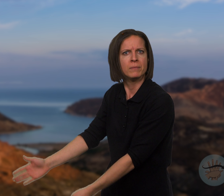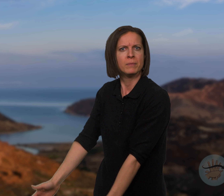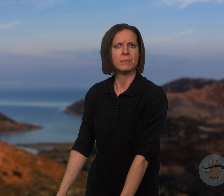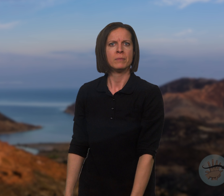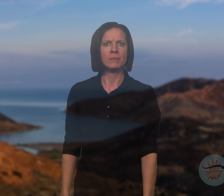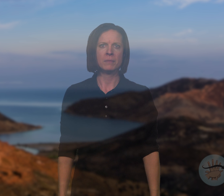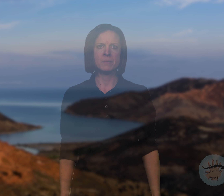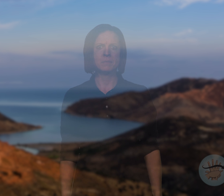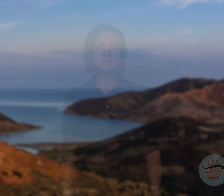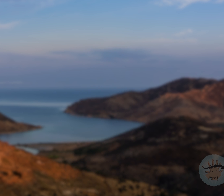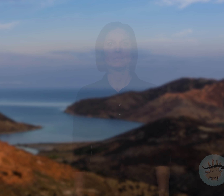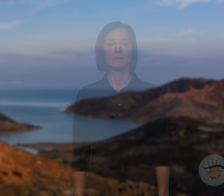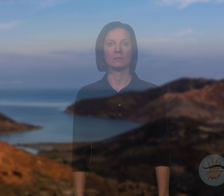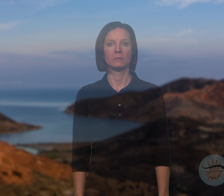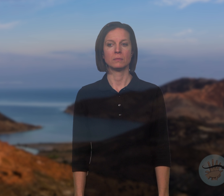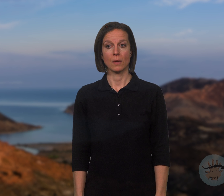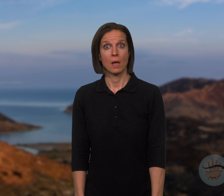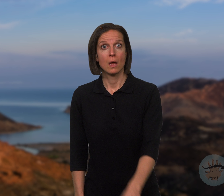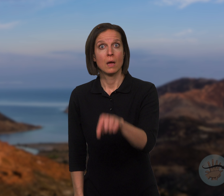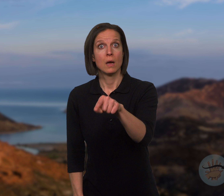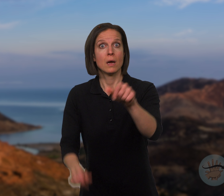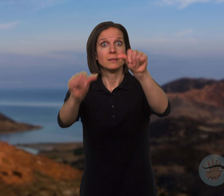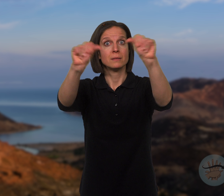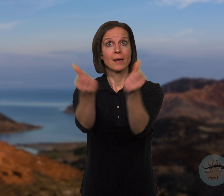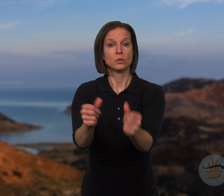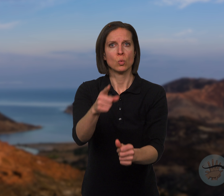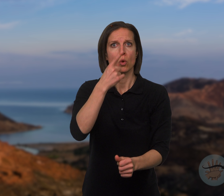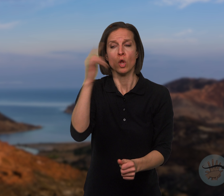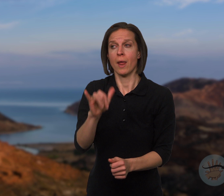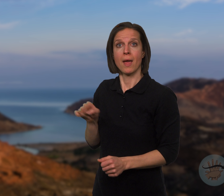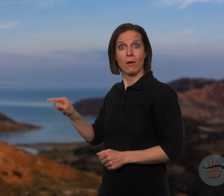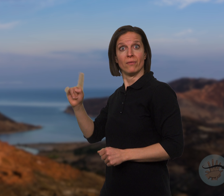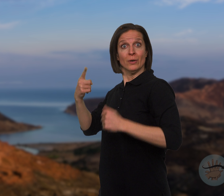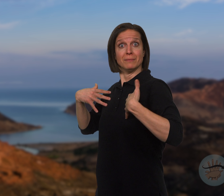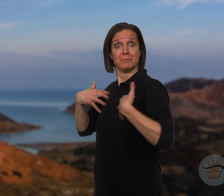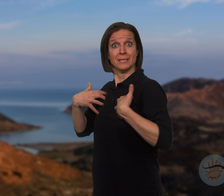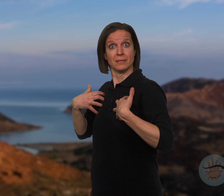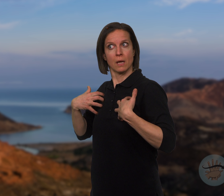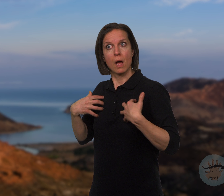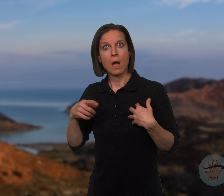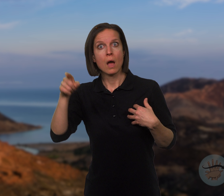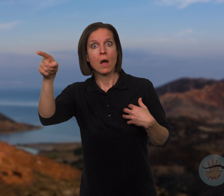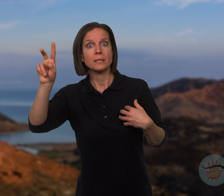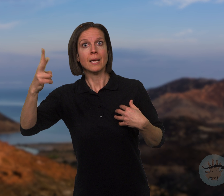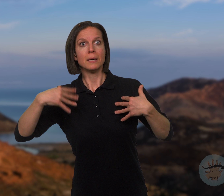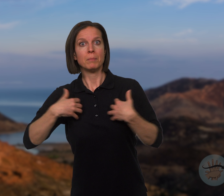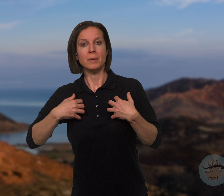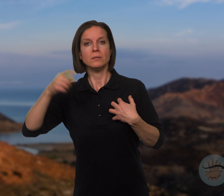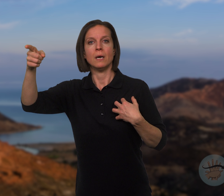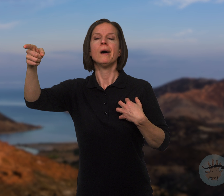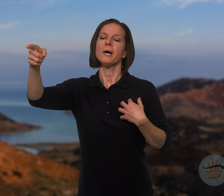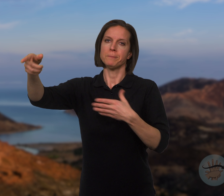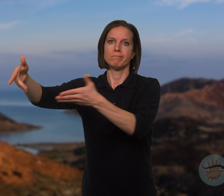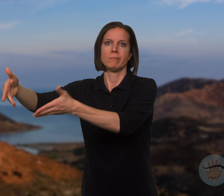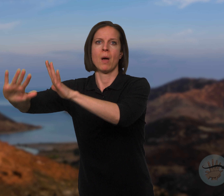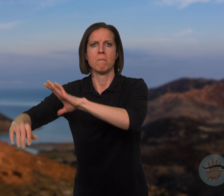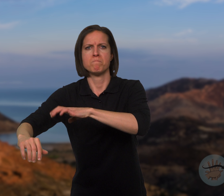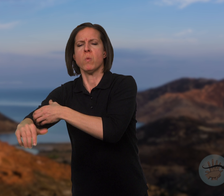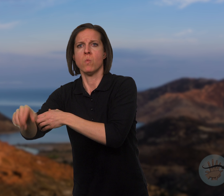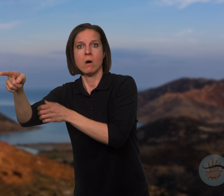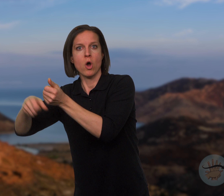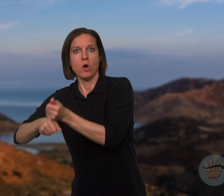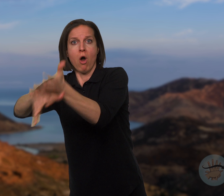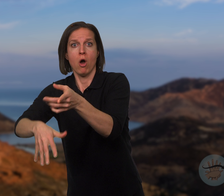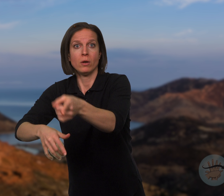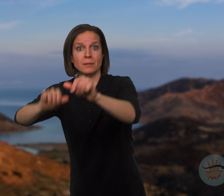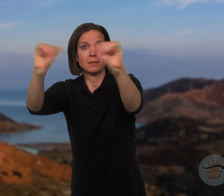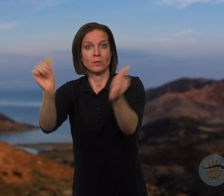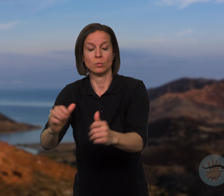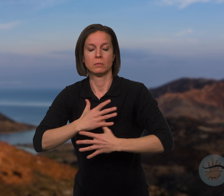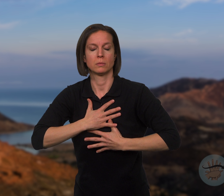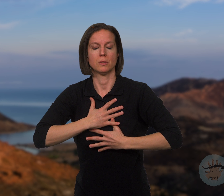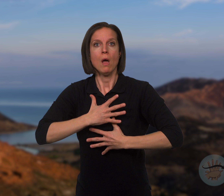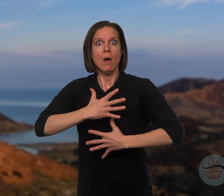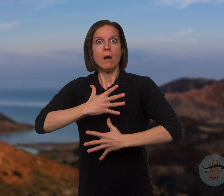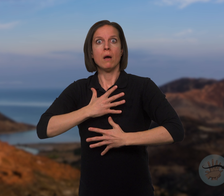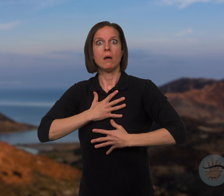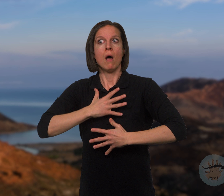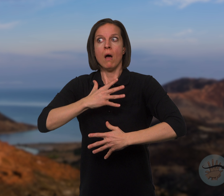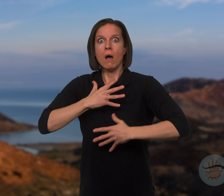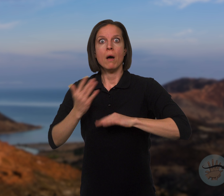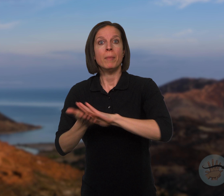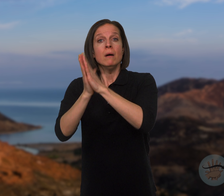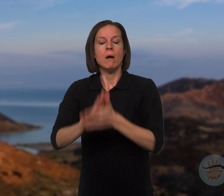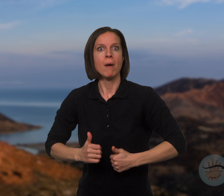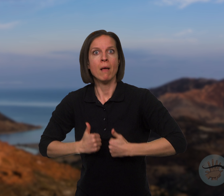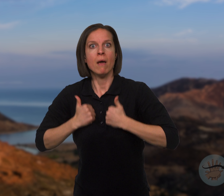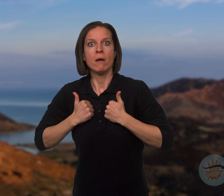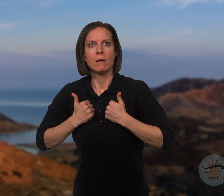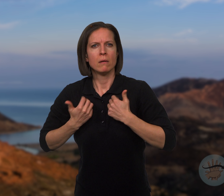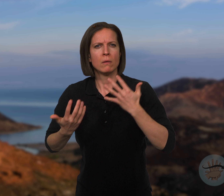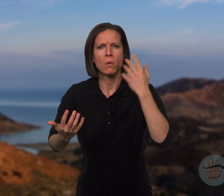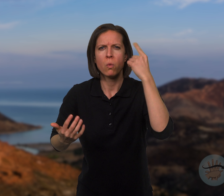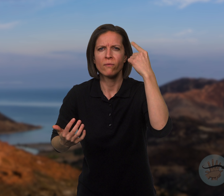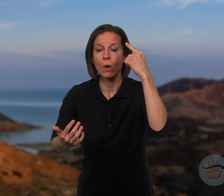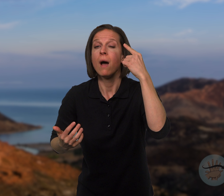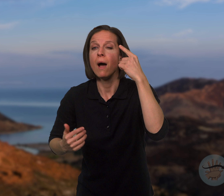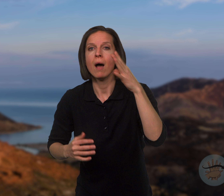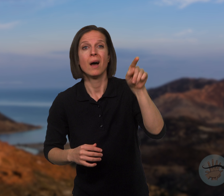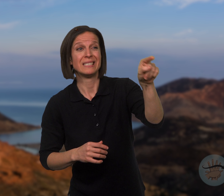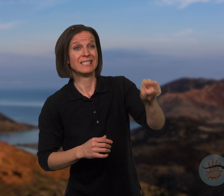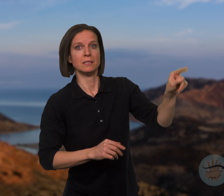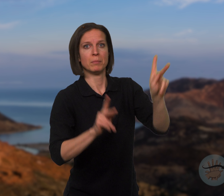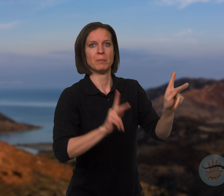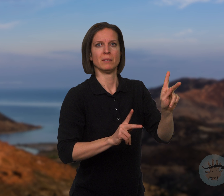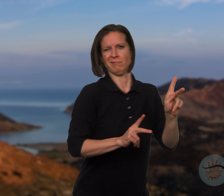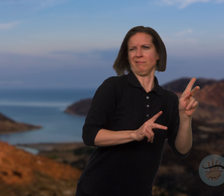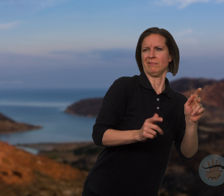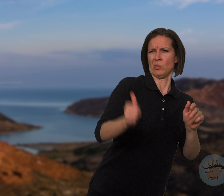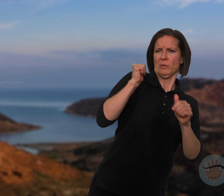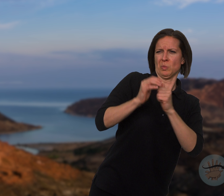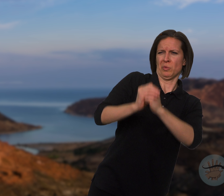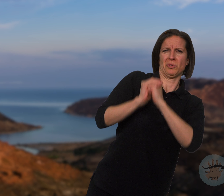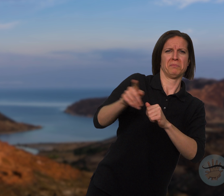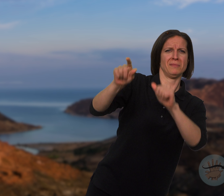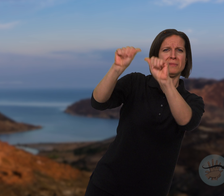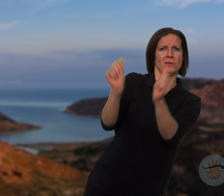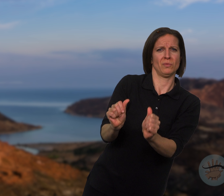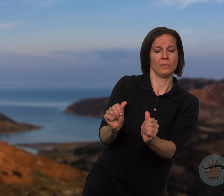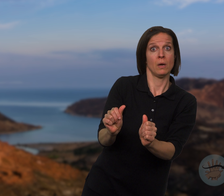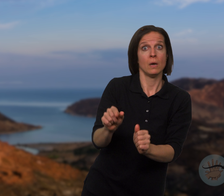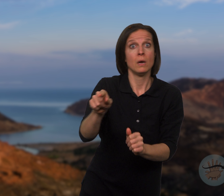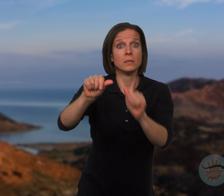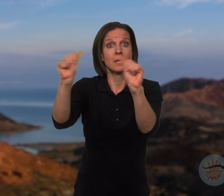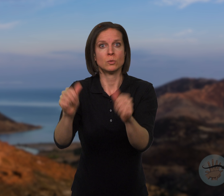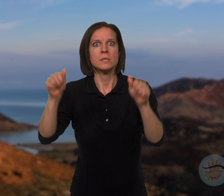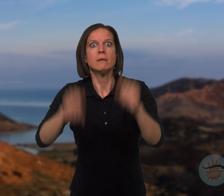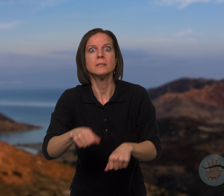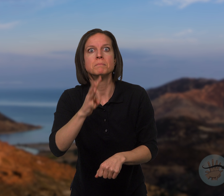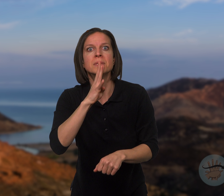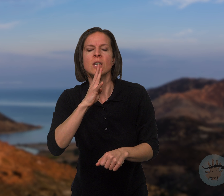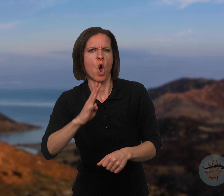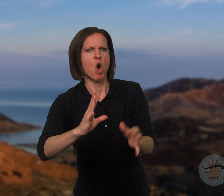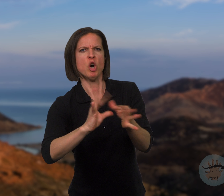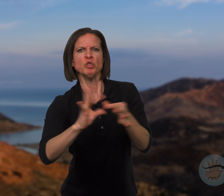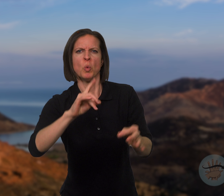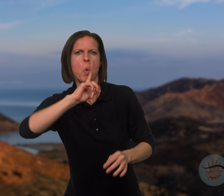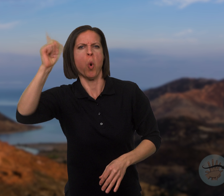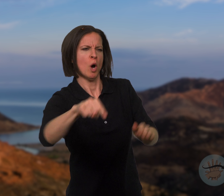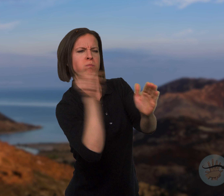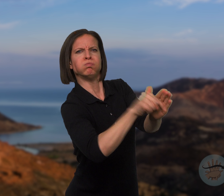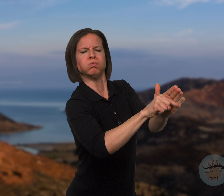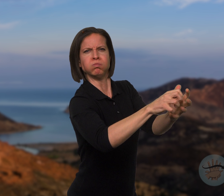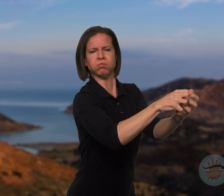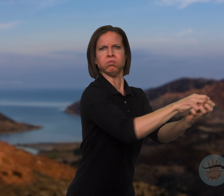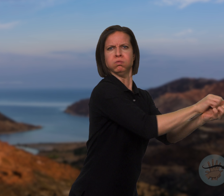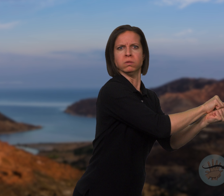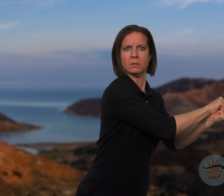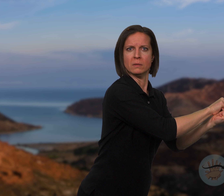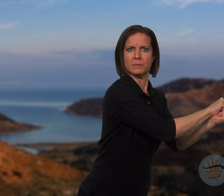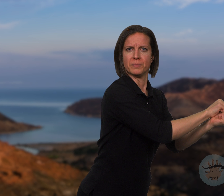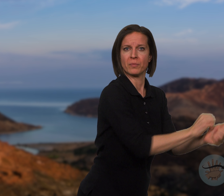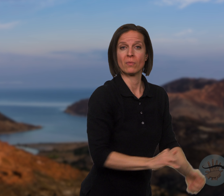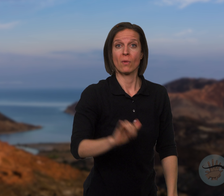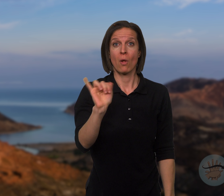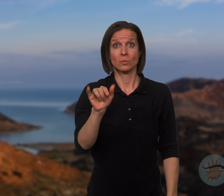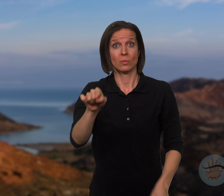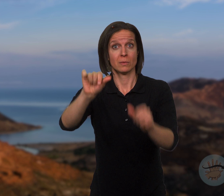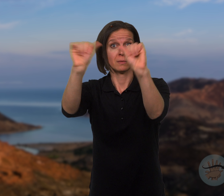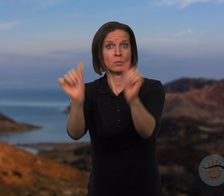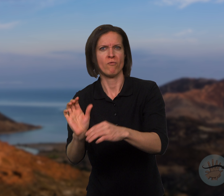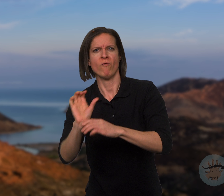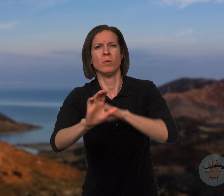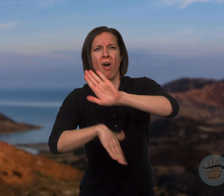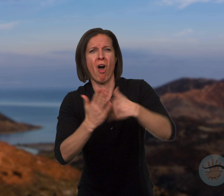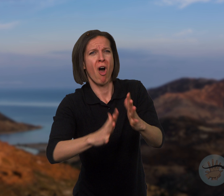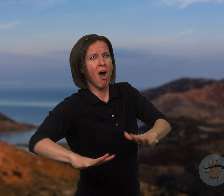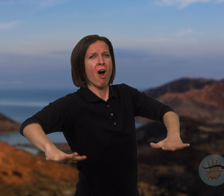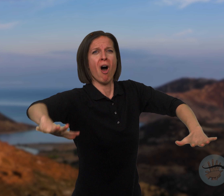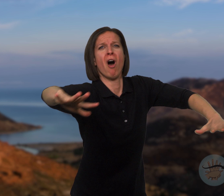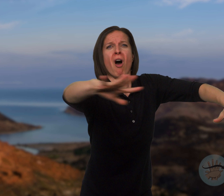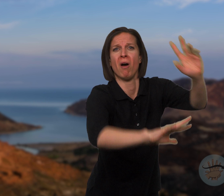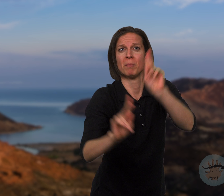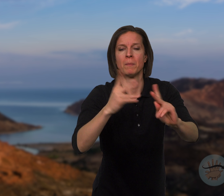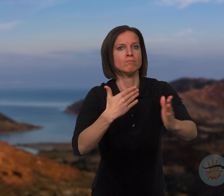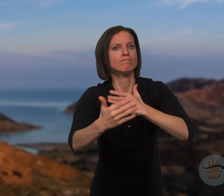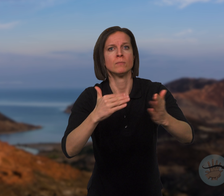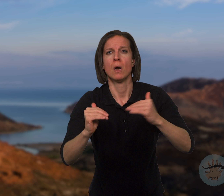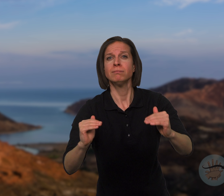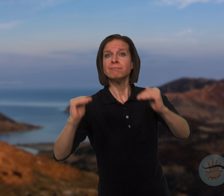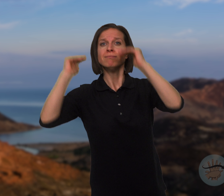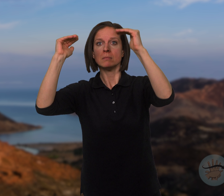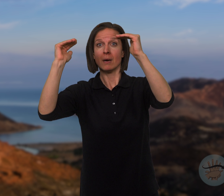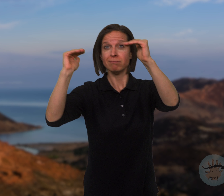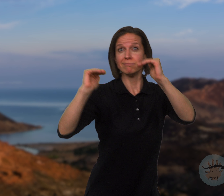The second beast was permitted to give breath to the image of the first beast, so that the image could speak and cause all who refused to worship it to be killed.